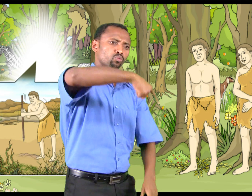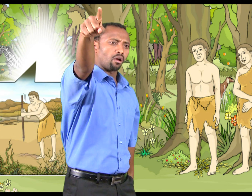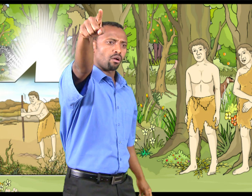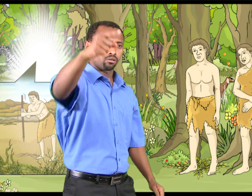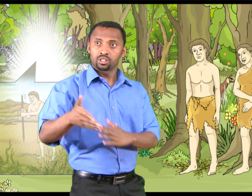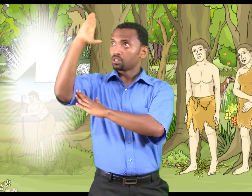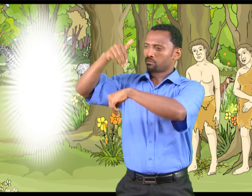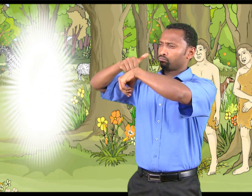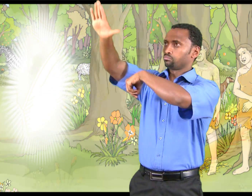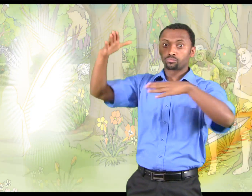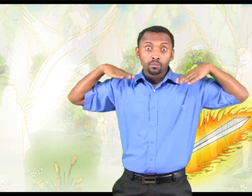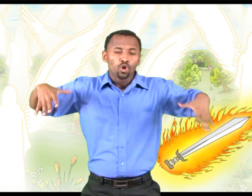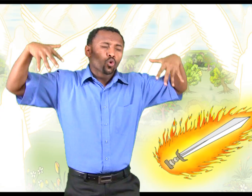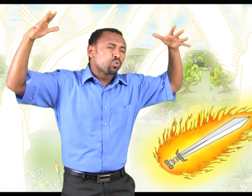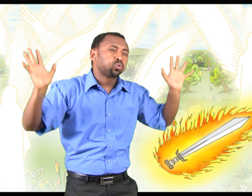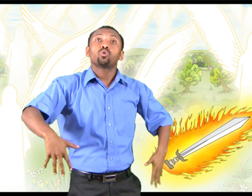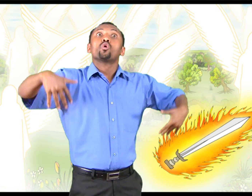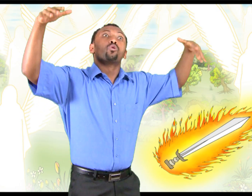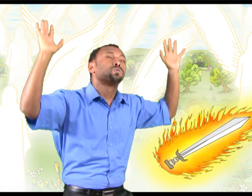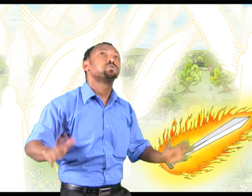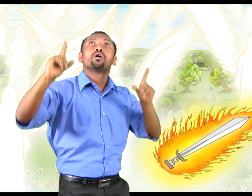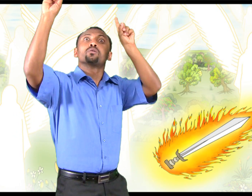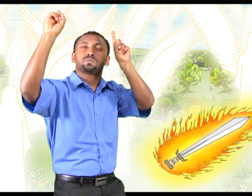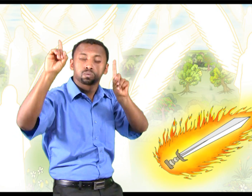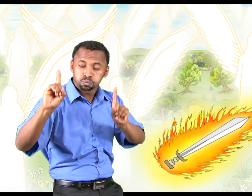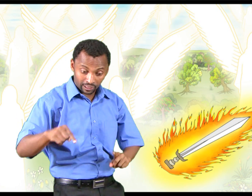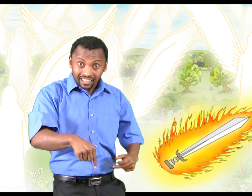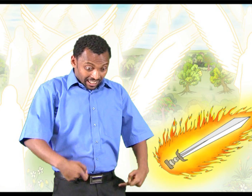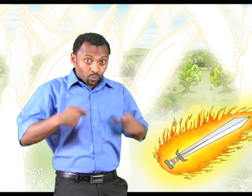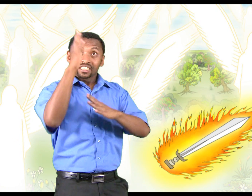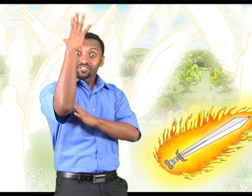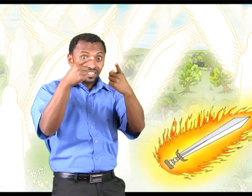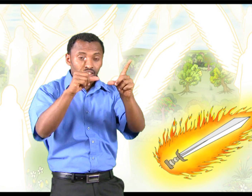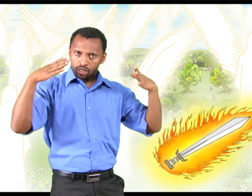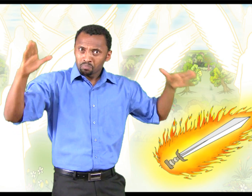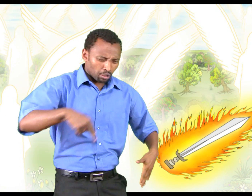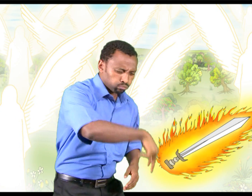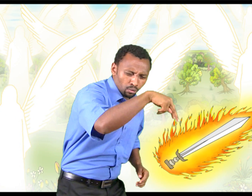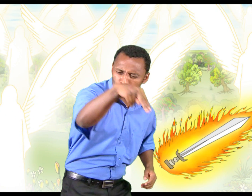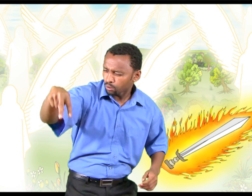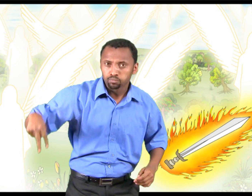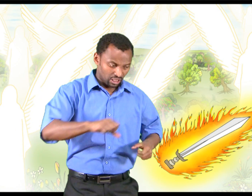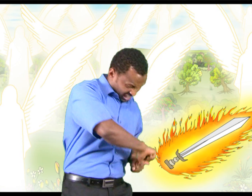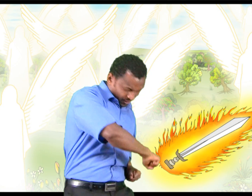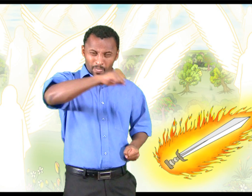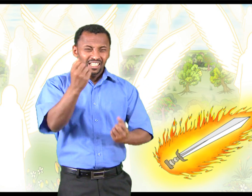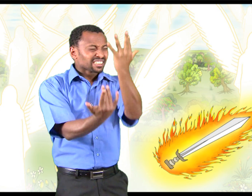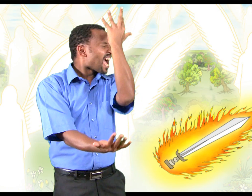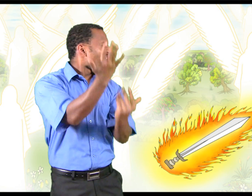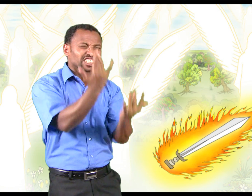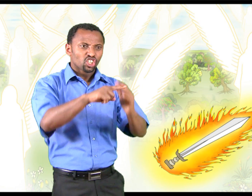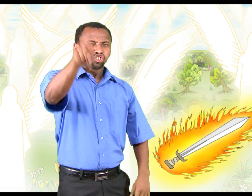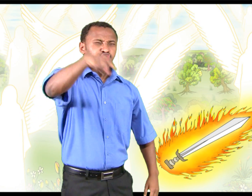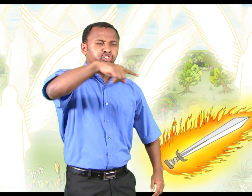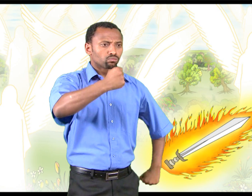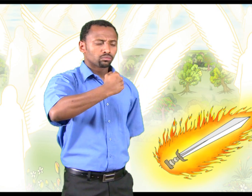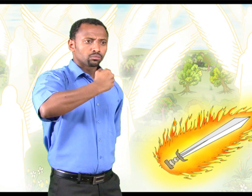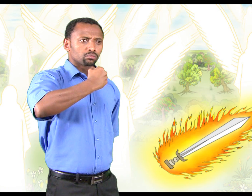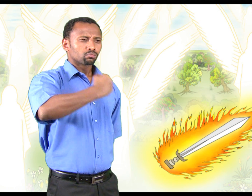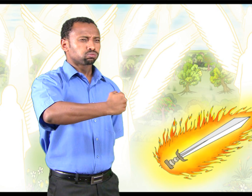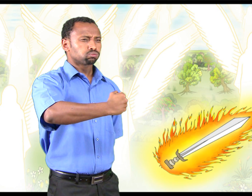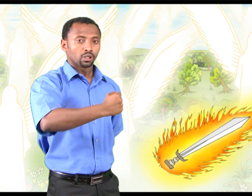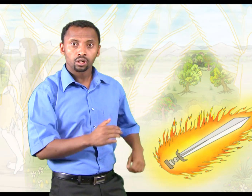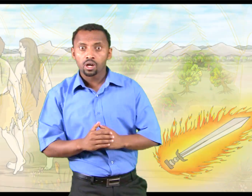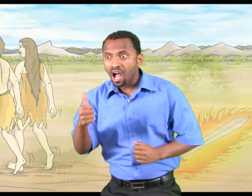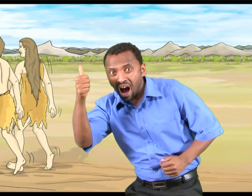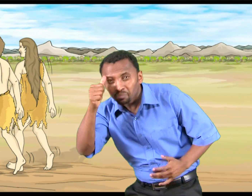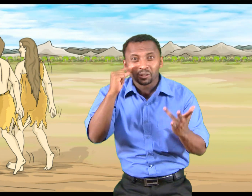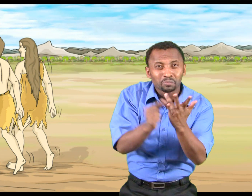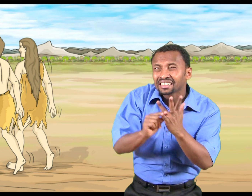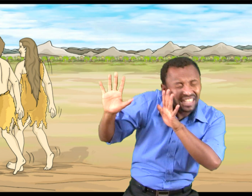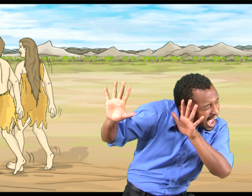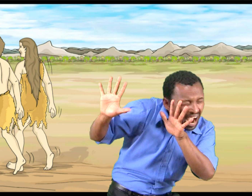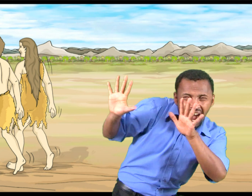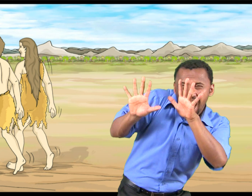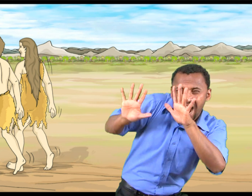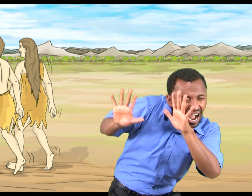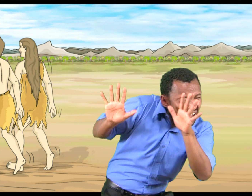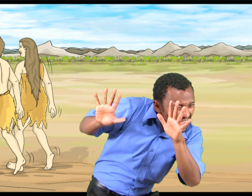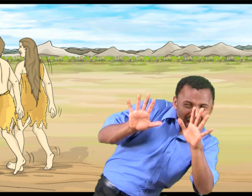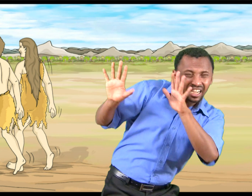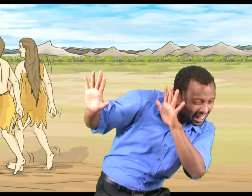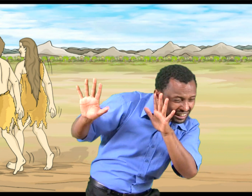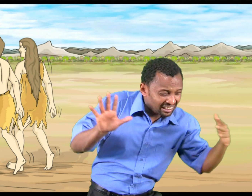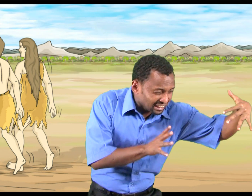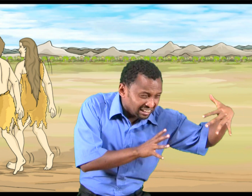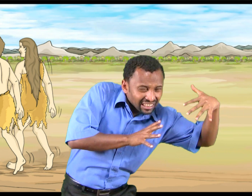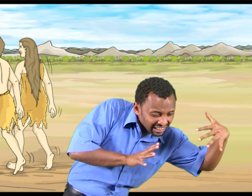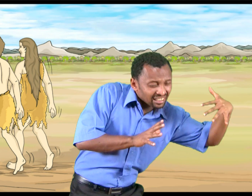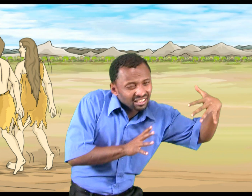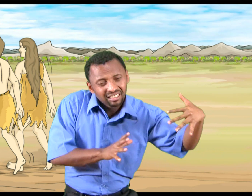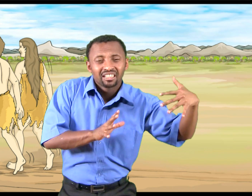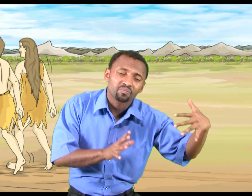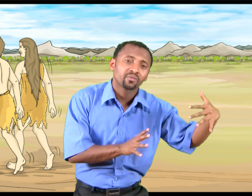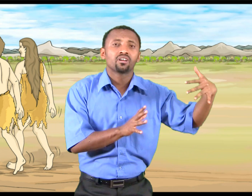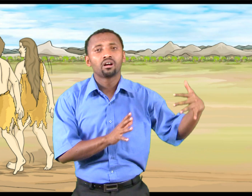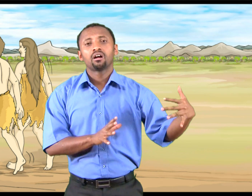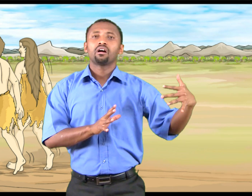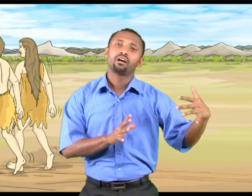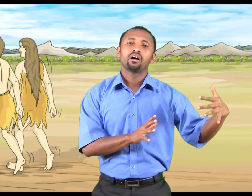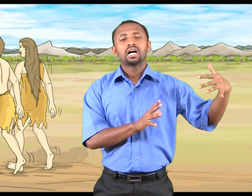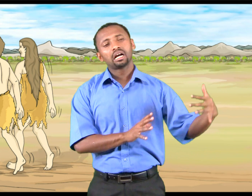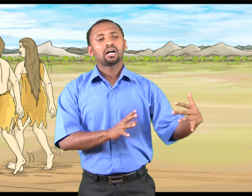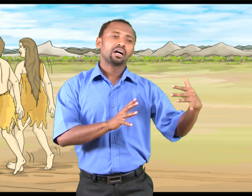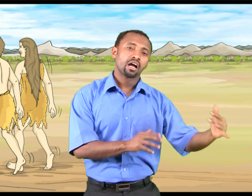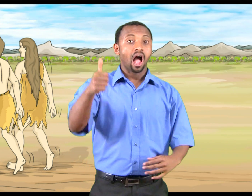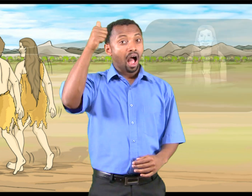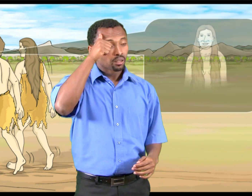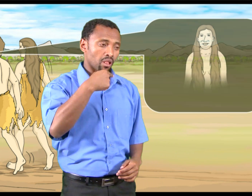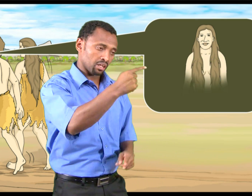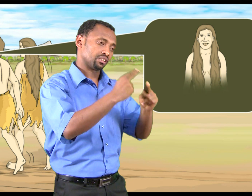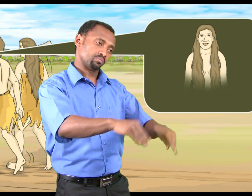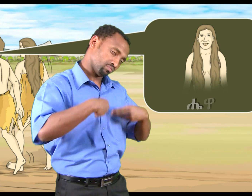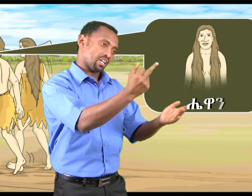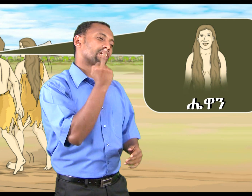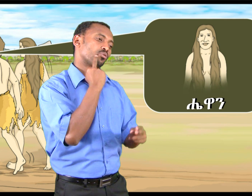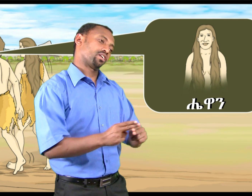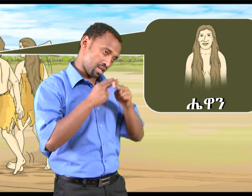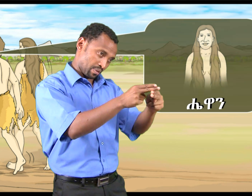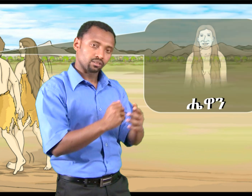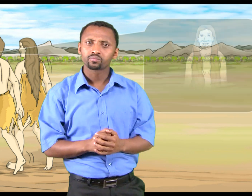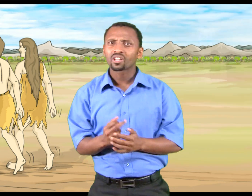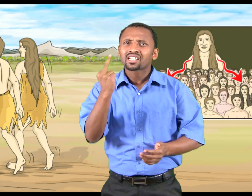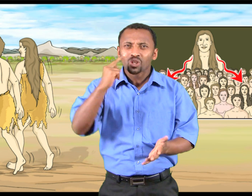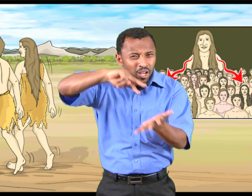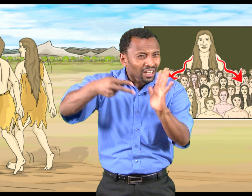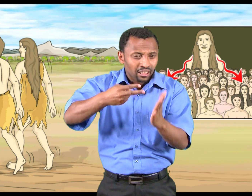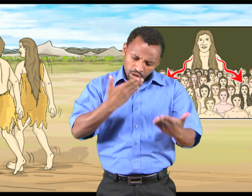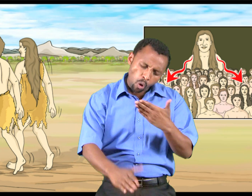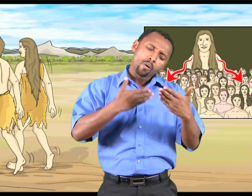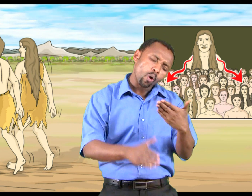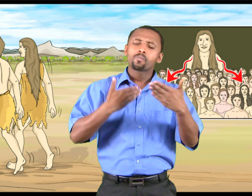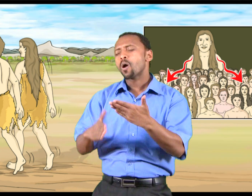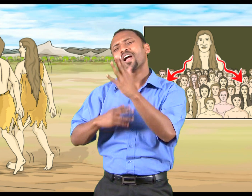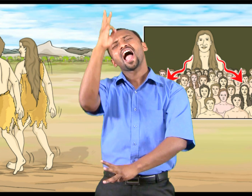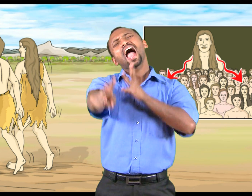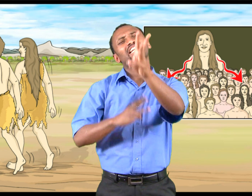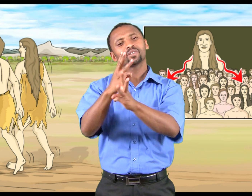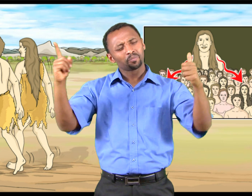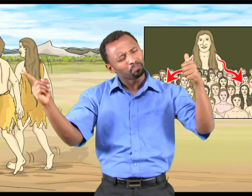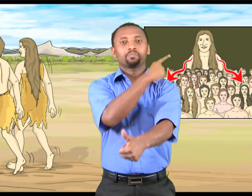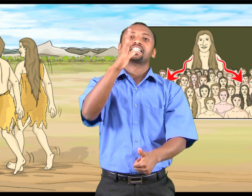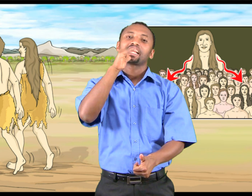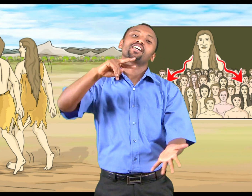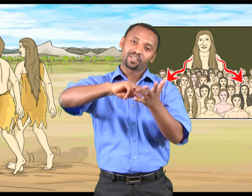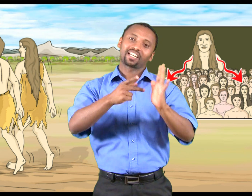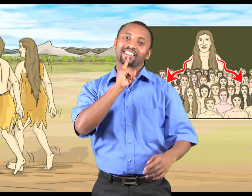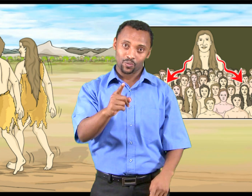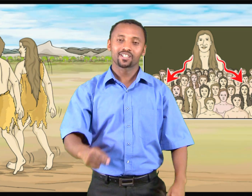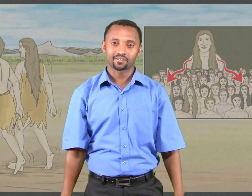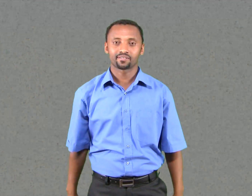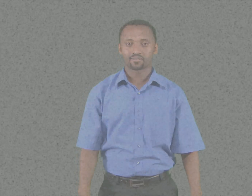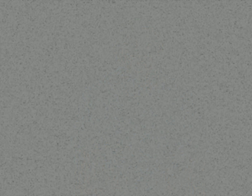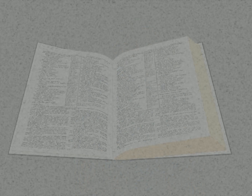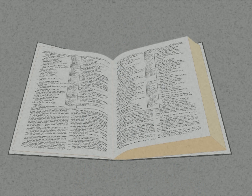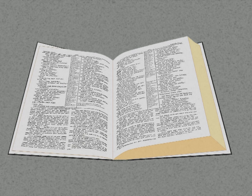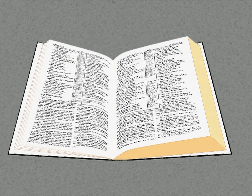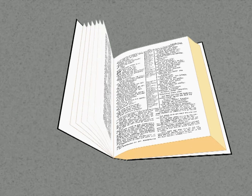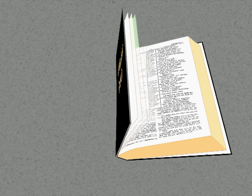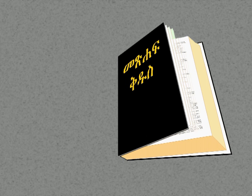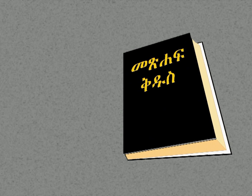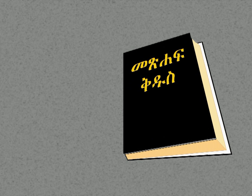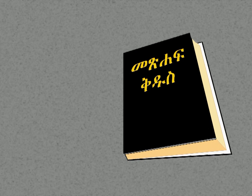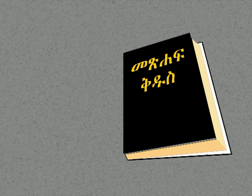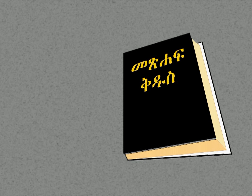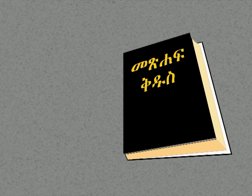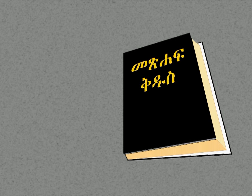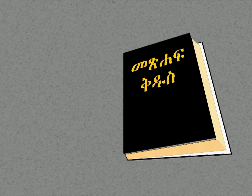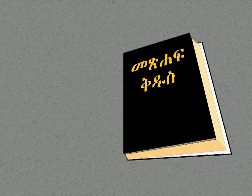So He drove out the man and stationed cherubim on the east side of the Garden of Eden, along with a whirling sword of flame to guard the way to the tree of life.